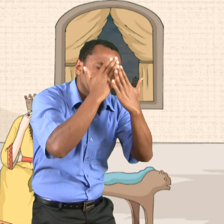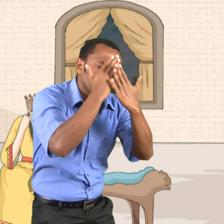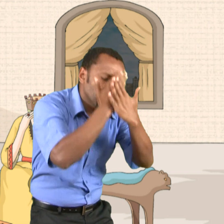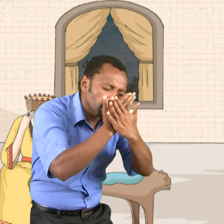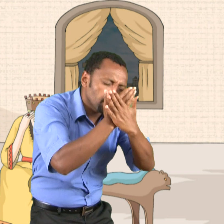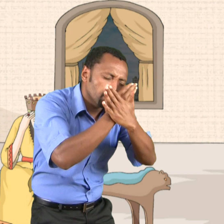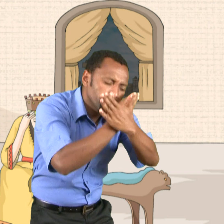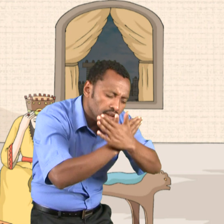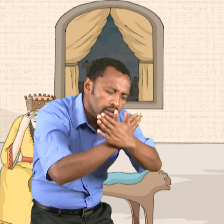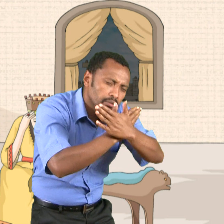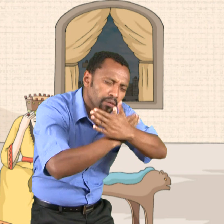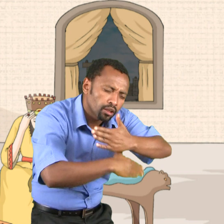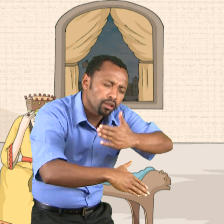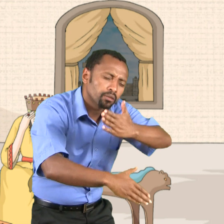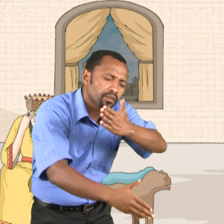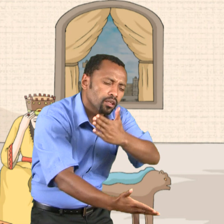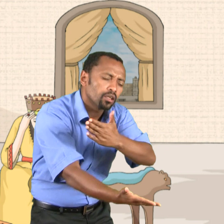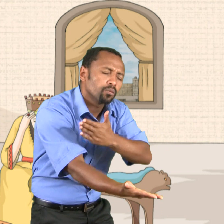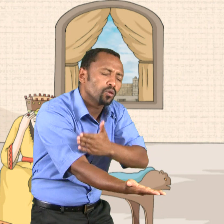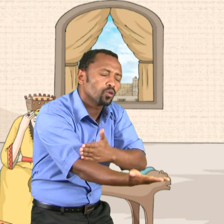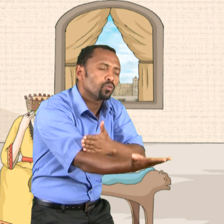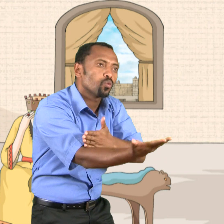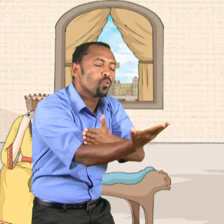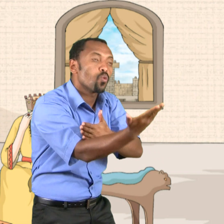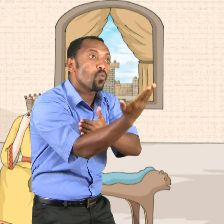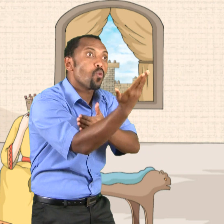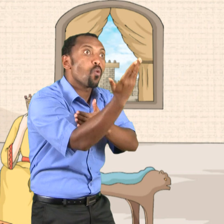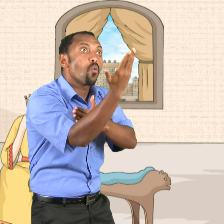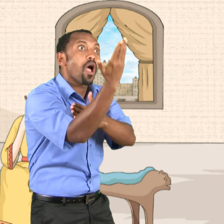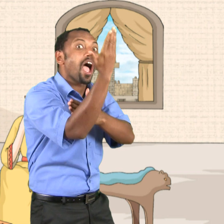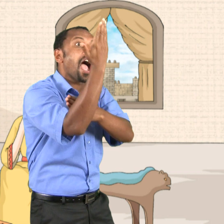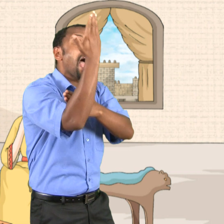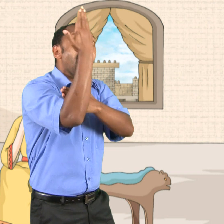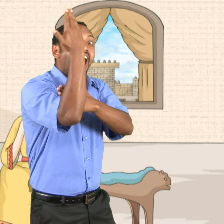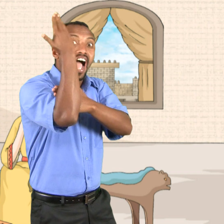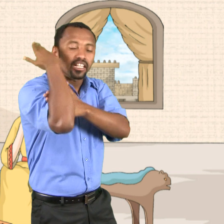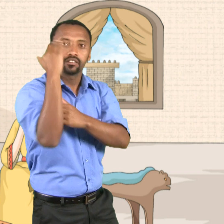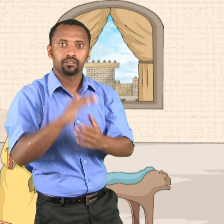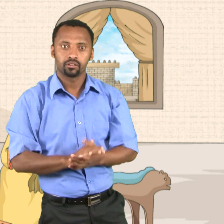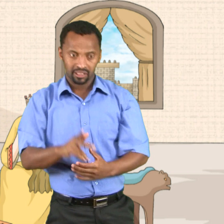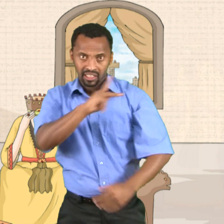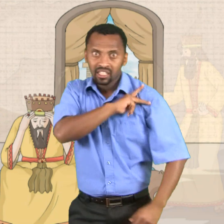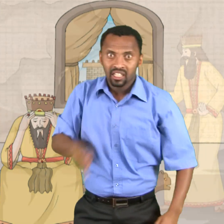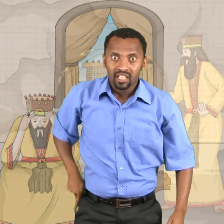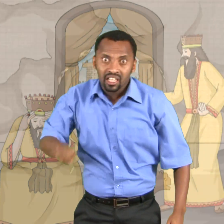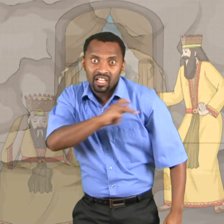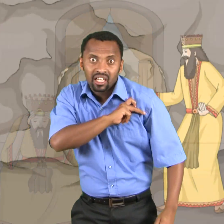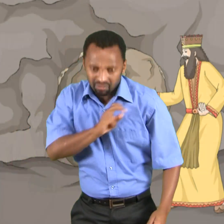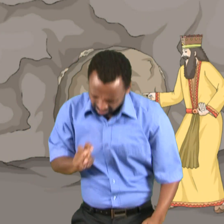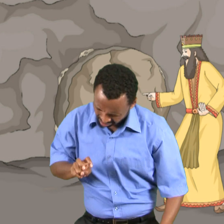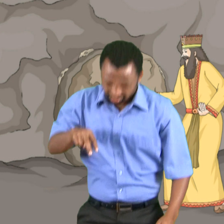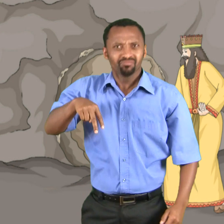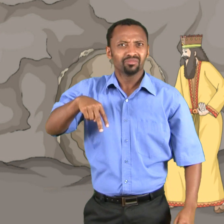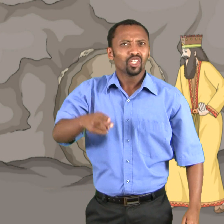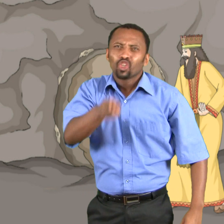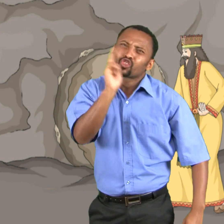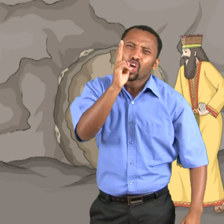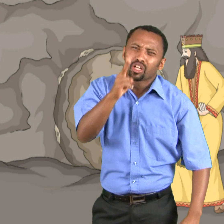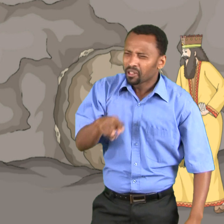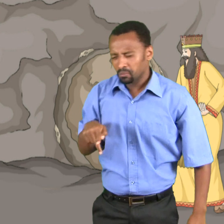At the first light of dawn, the king got up and hurried to the den of lions.